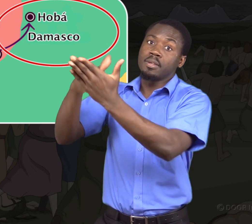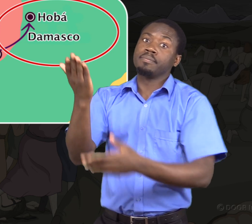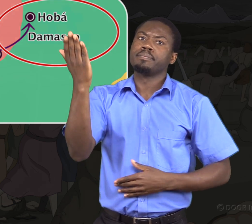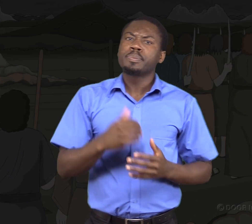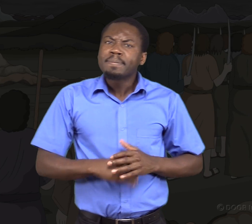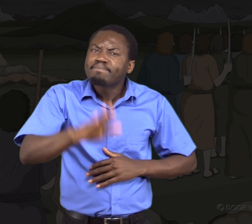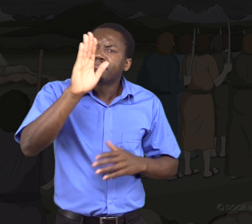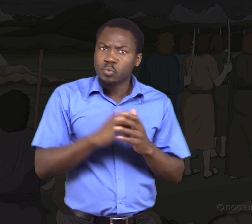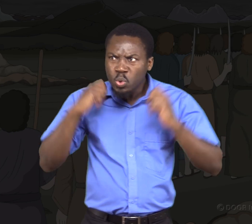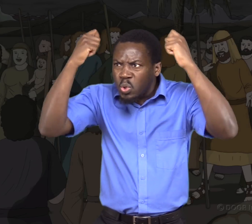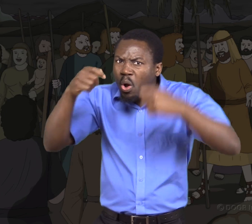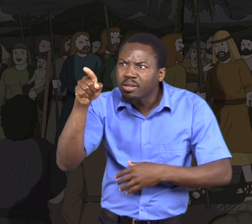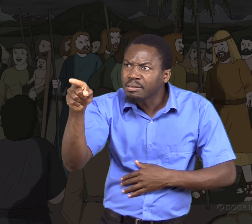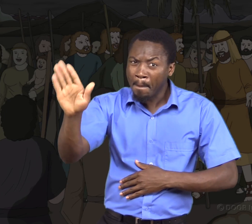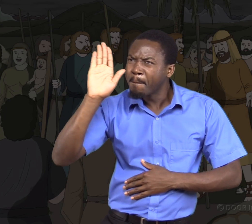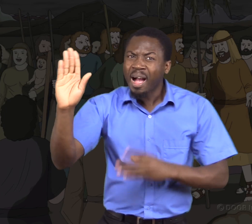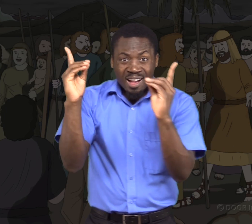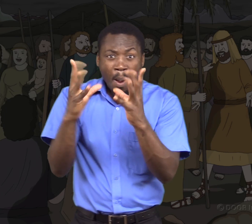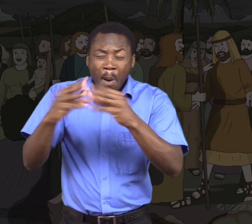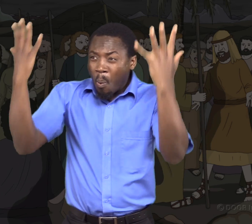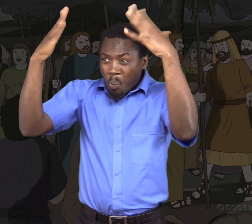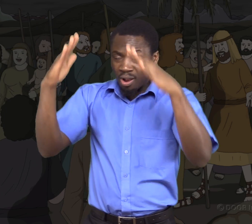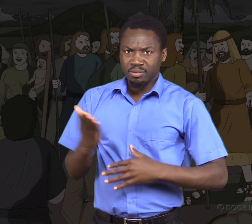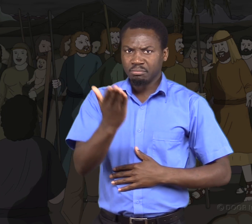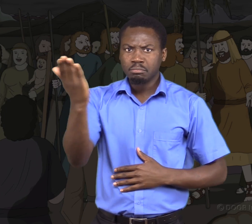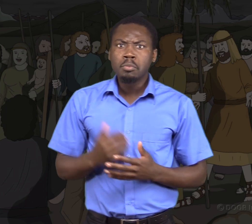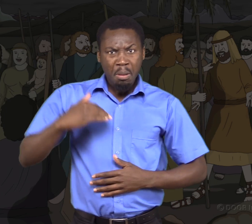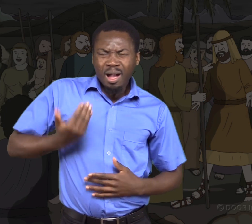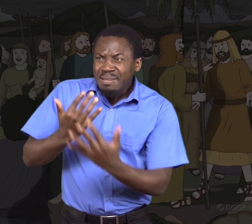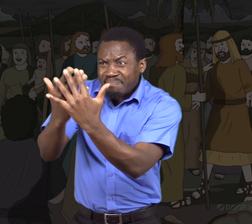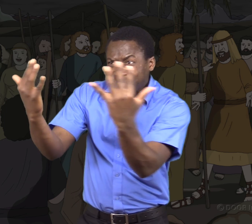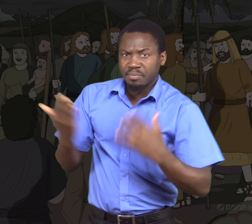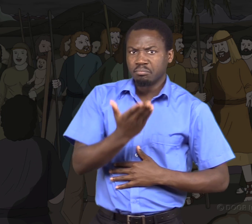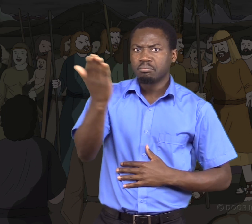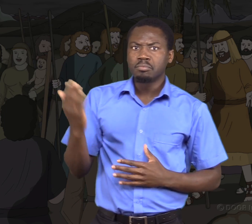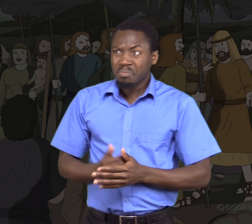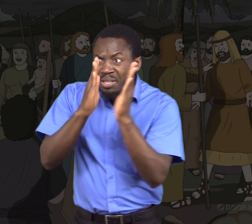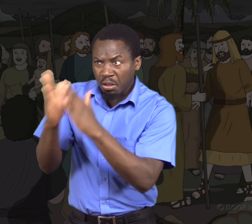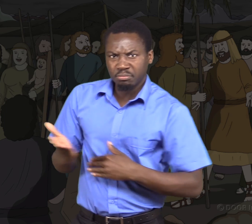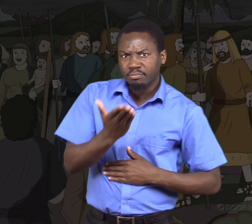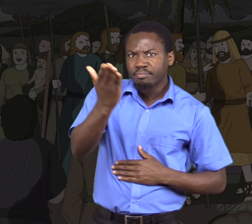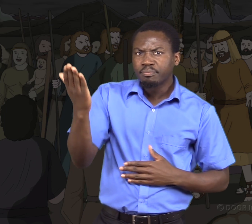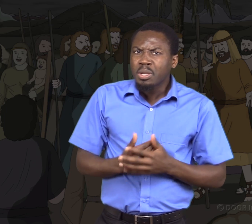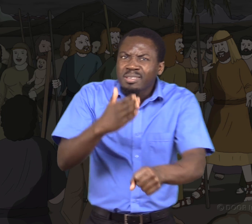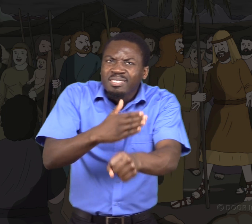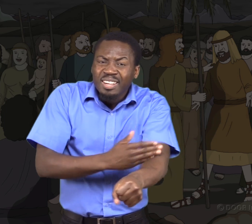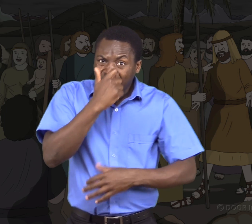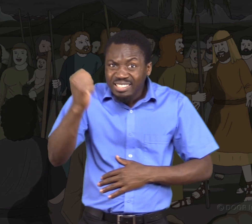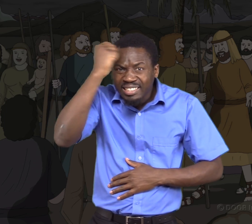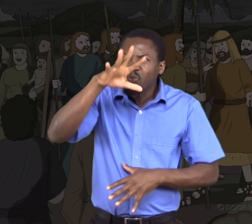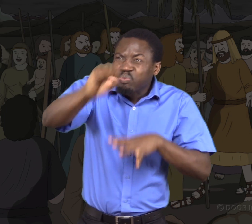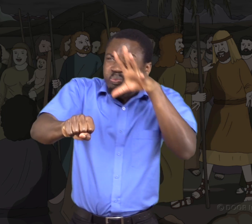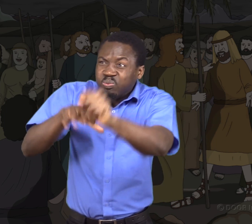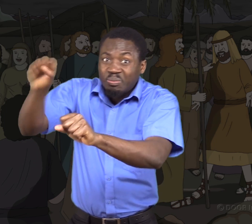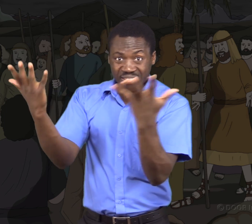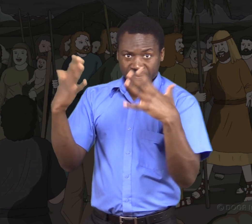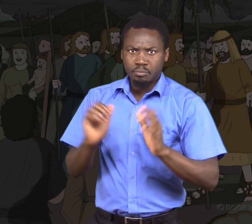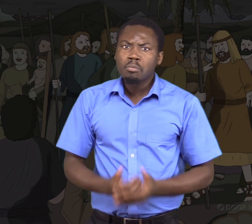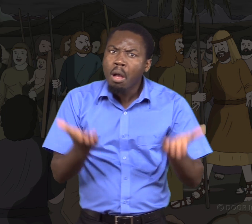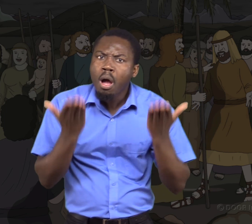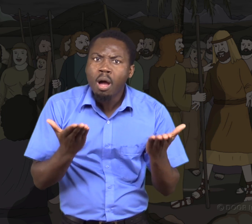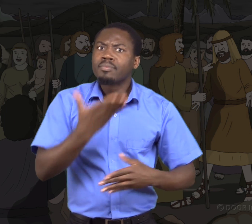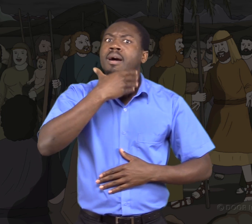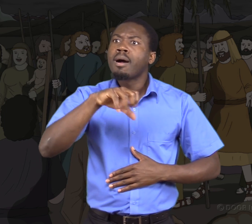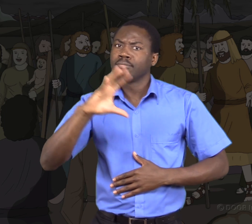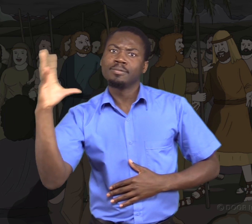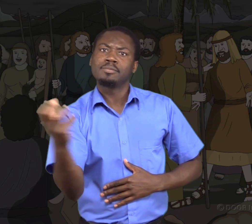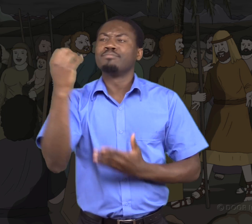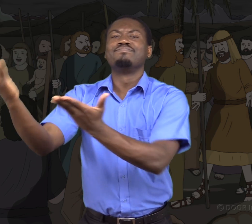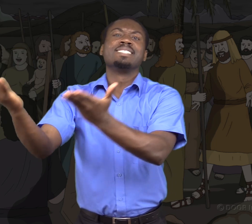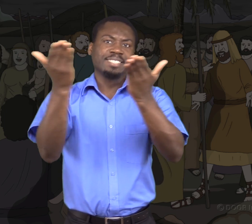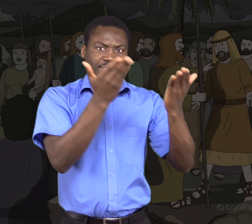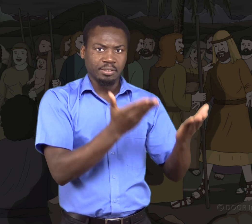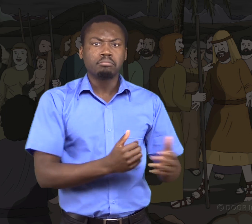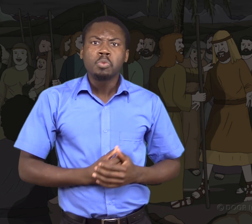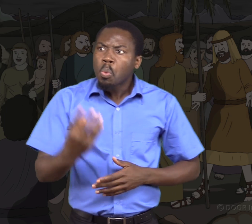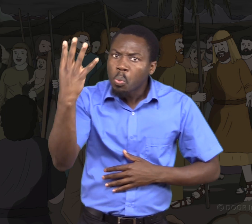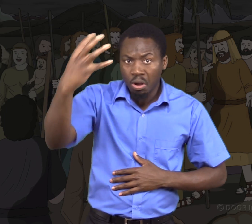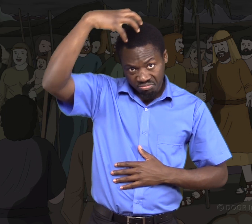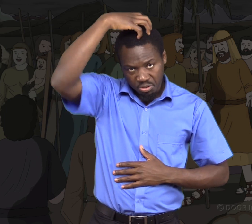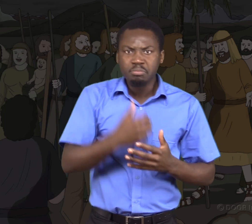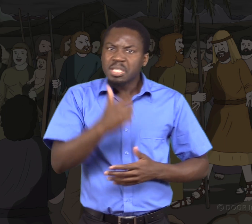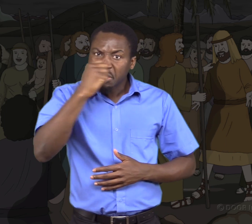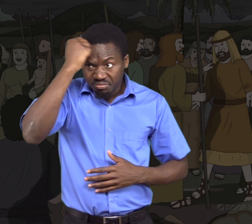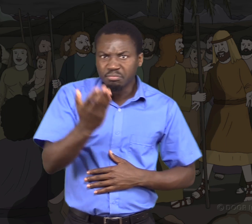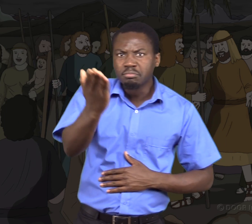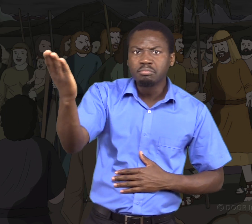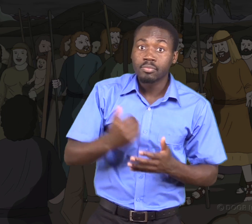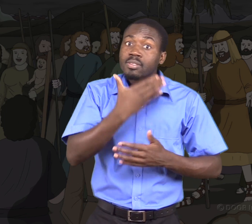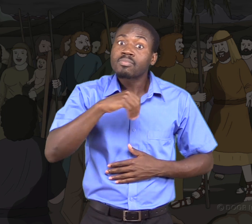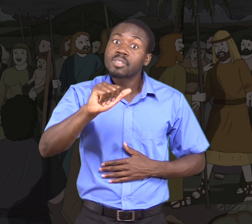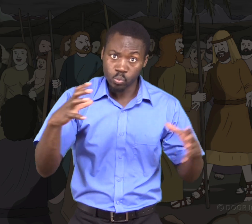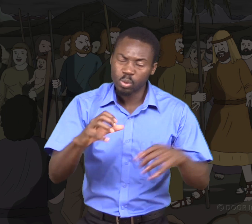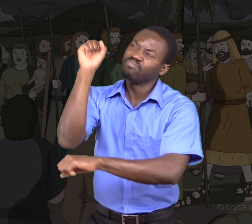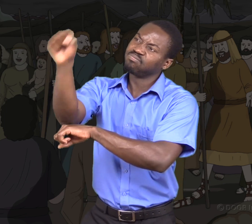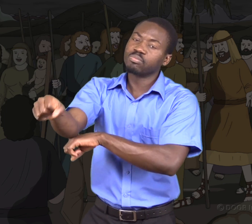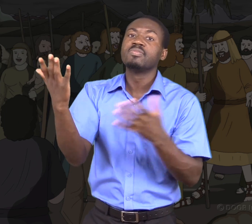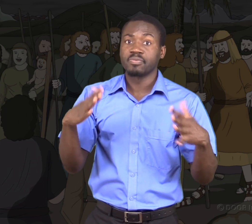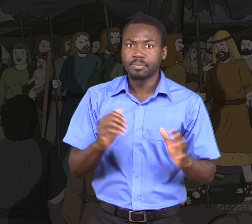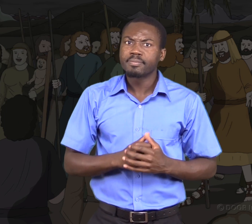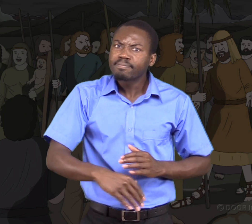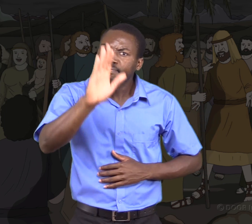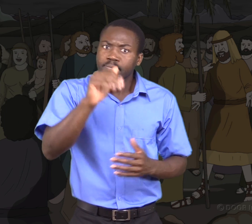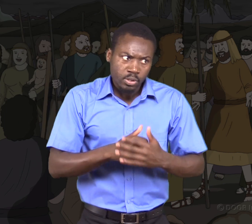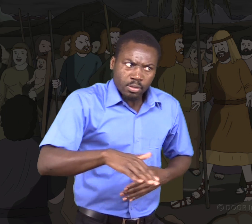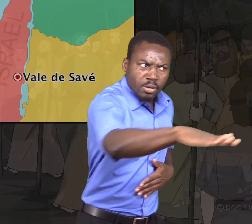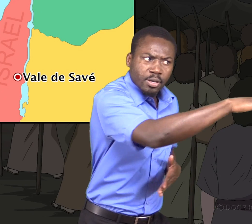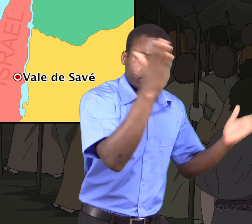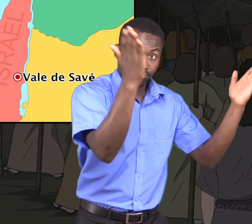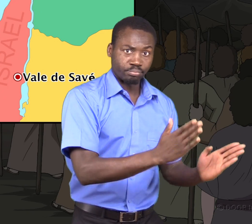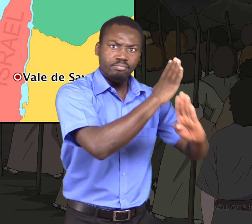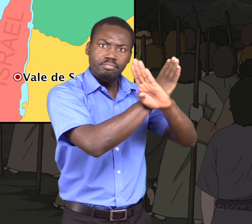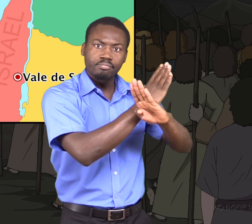He retrieved all the goods, as well as his relative Lot and his possessions, together with the women and the rest of the people.